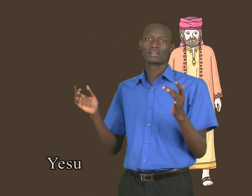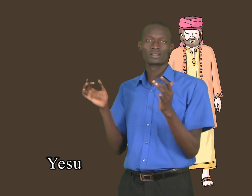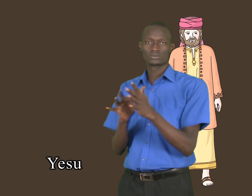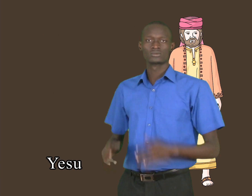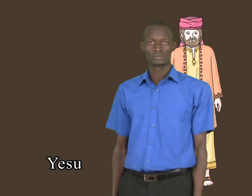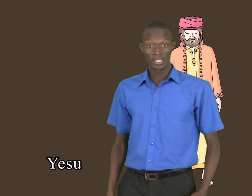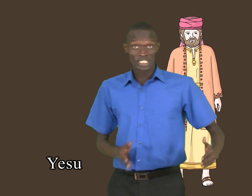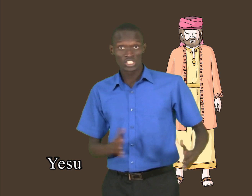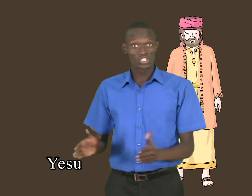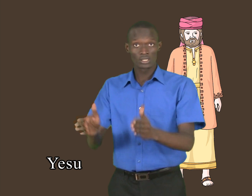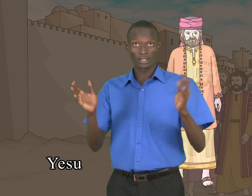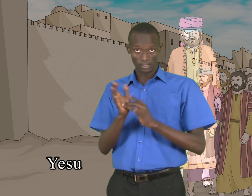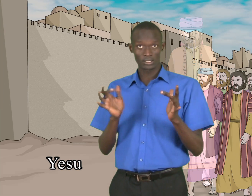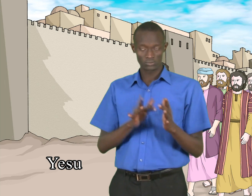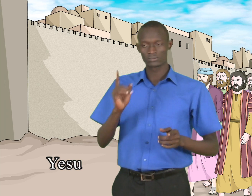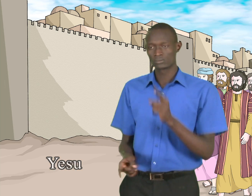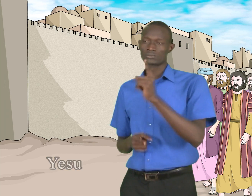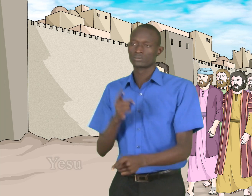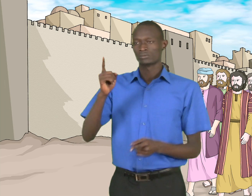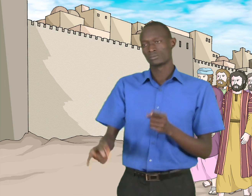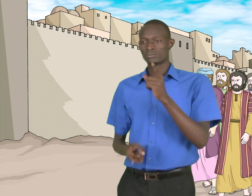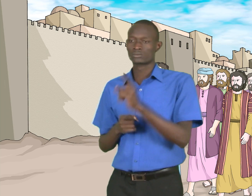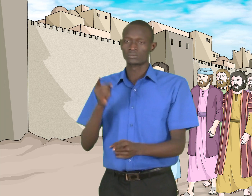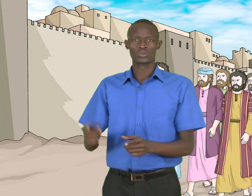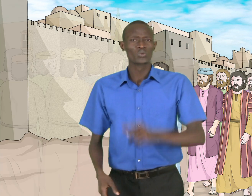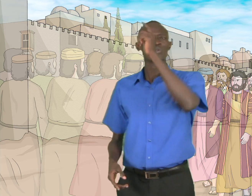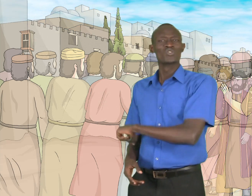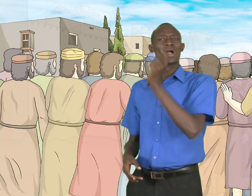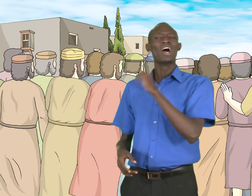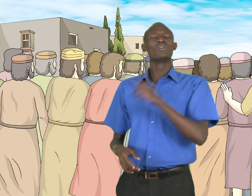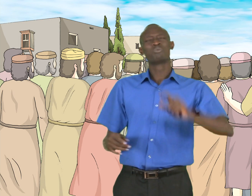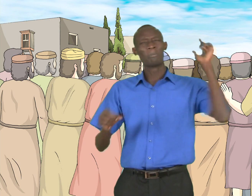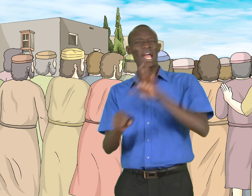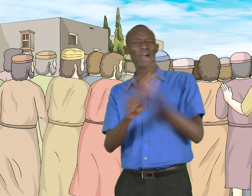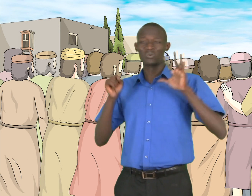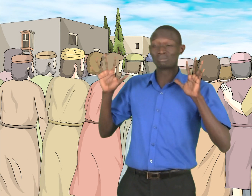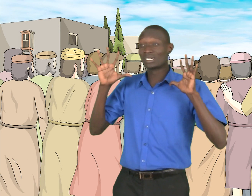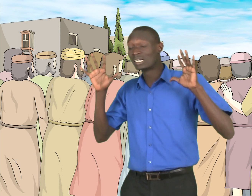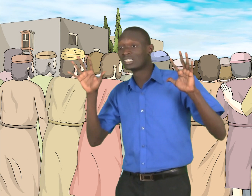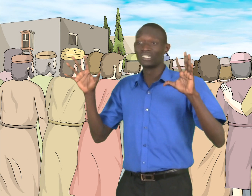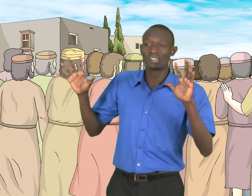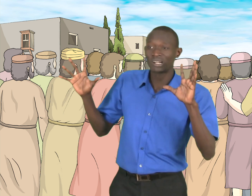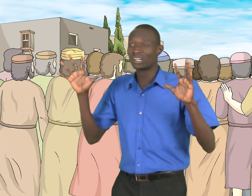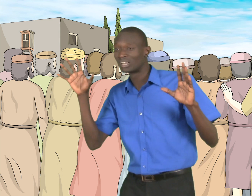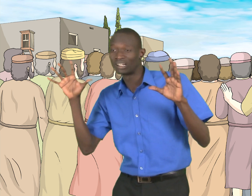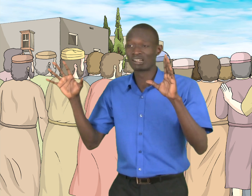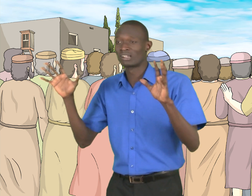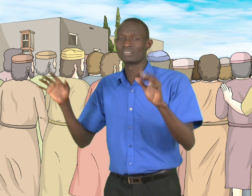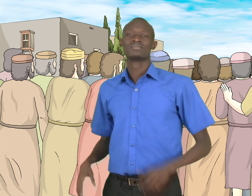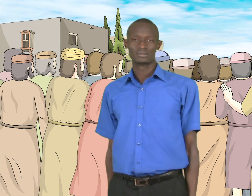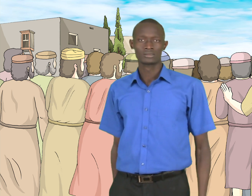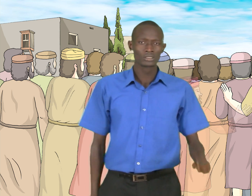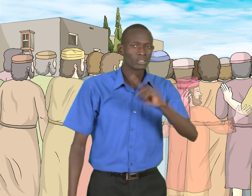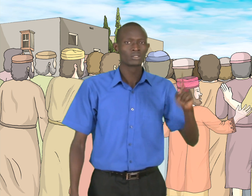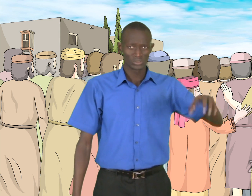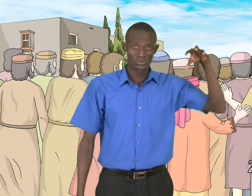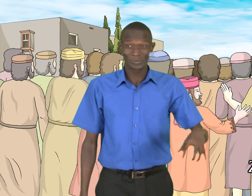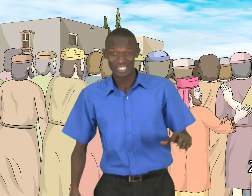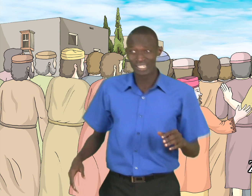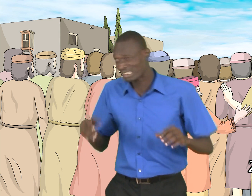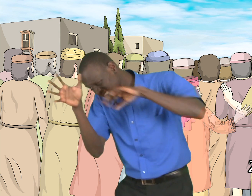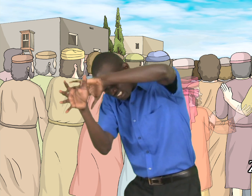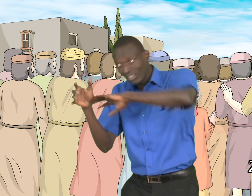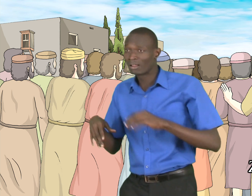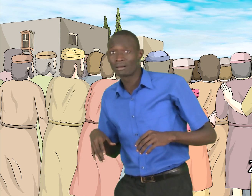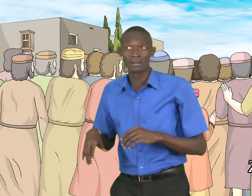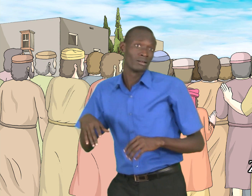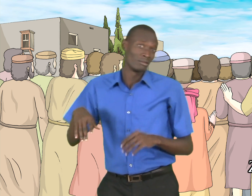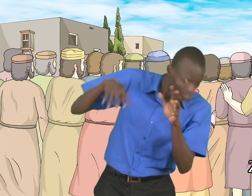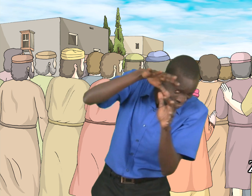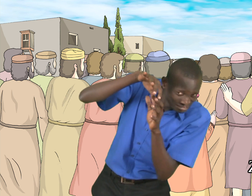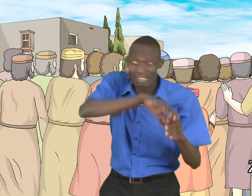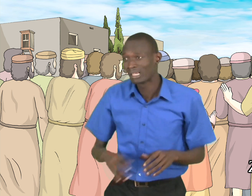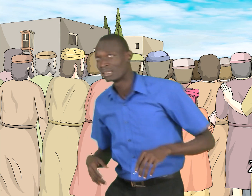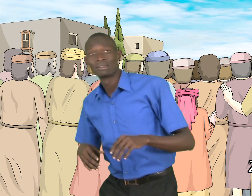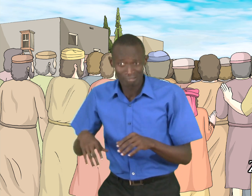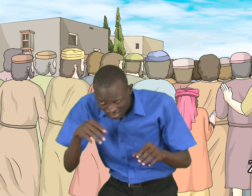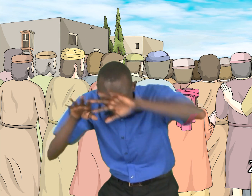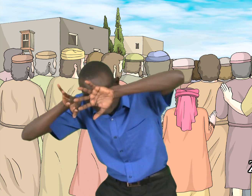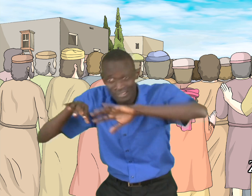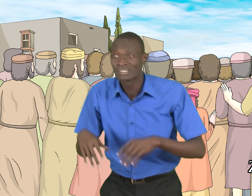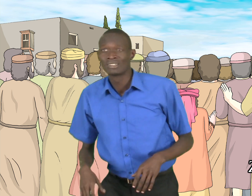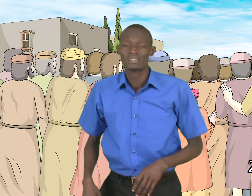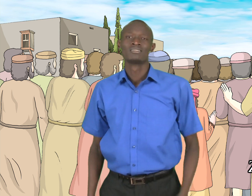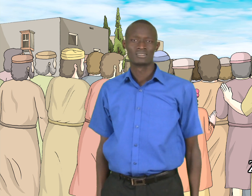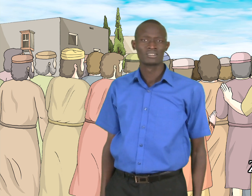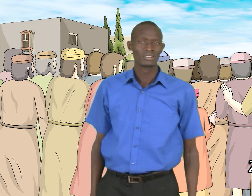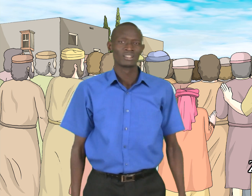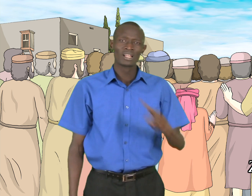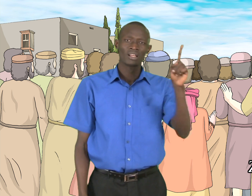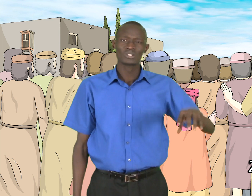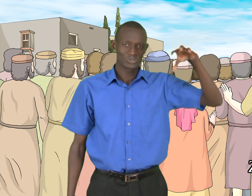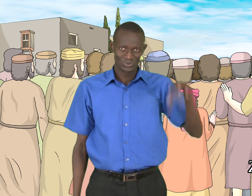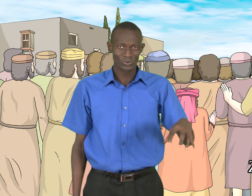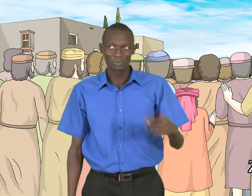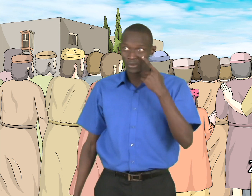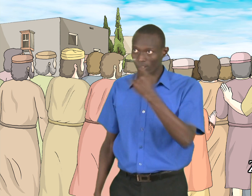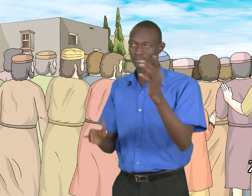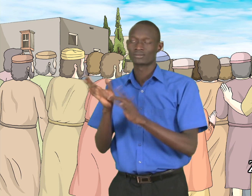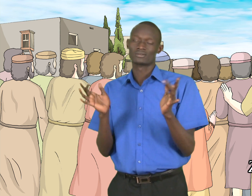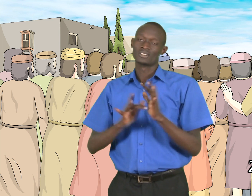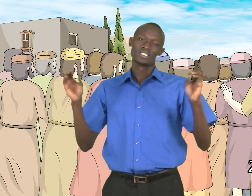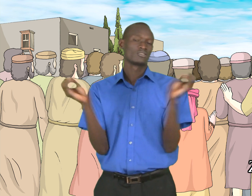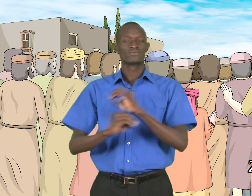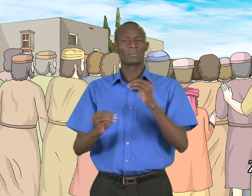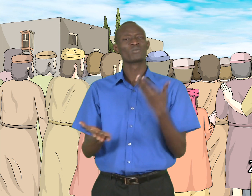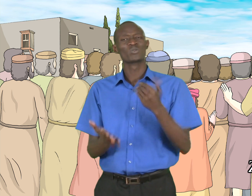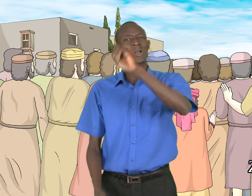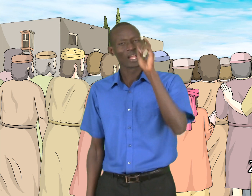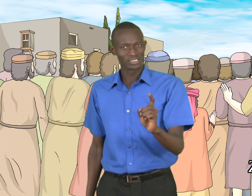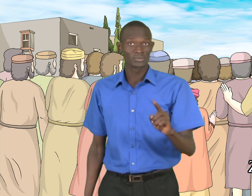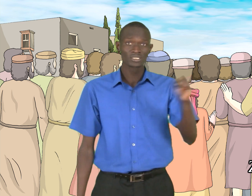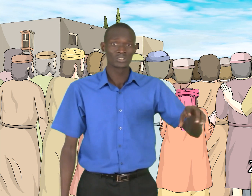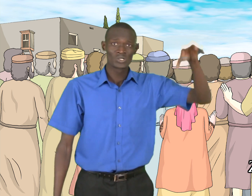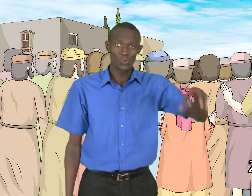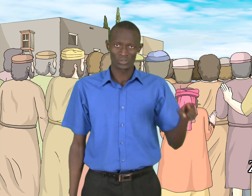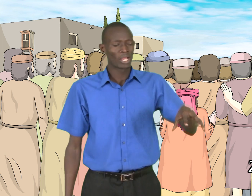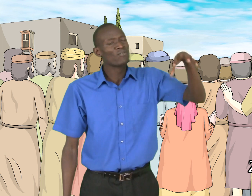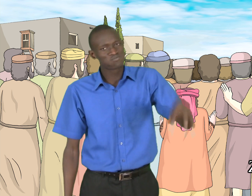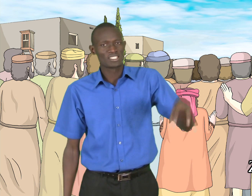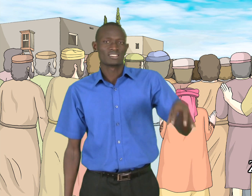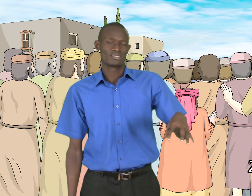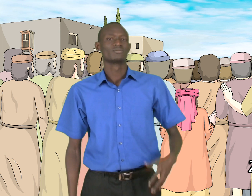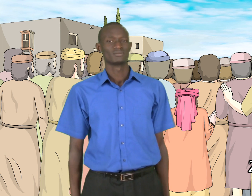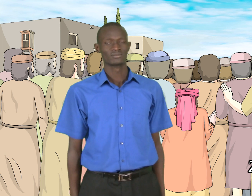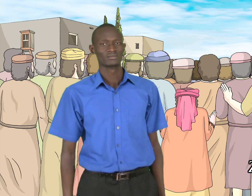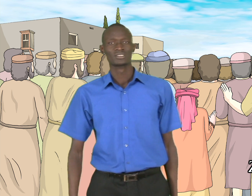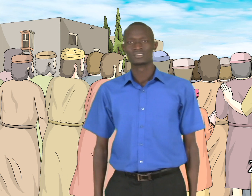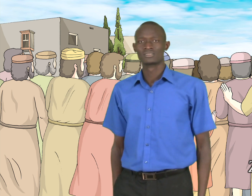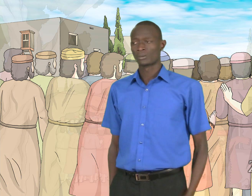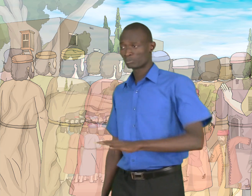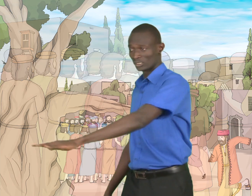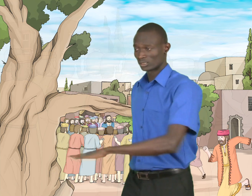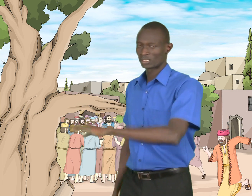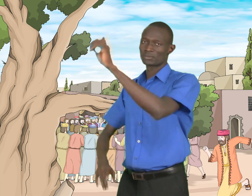He was trying to see who Jesus was, but could not see over the crowd because he was small in stature.